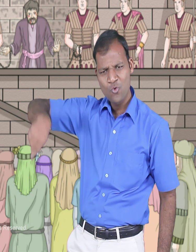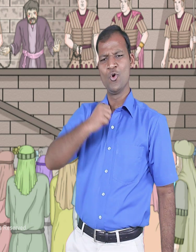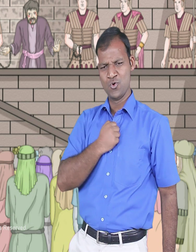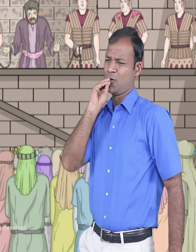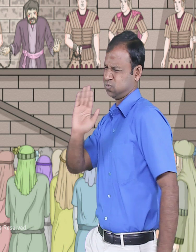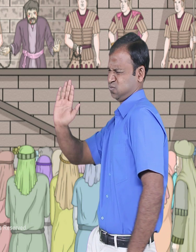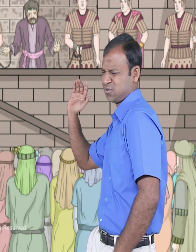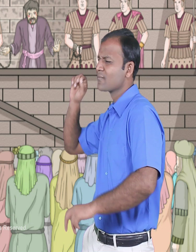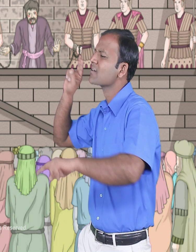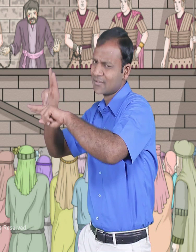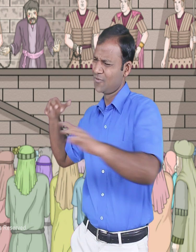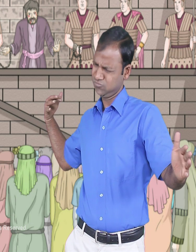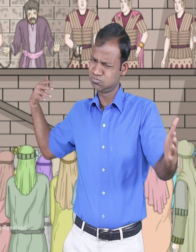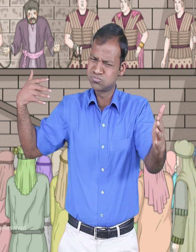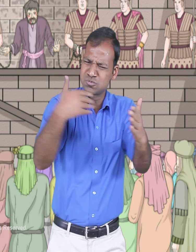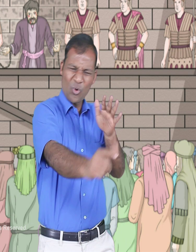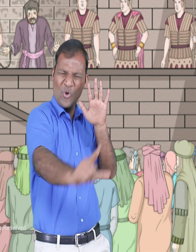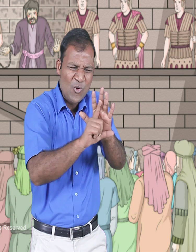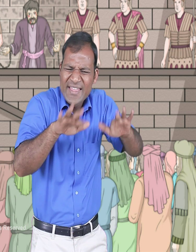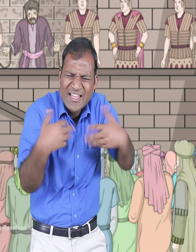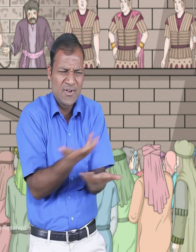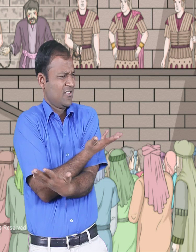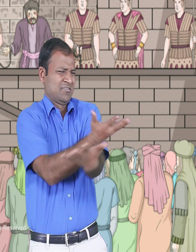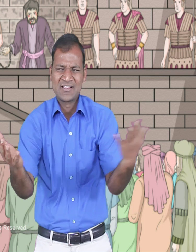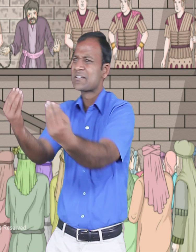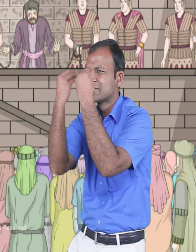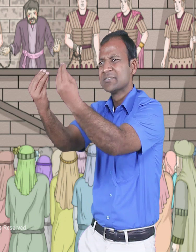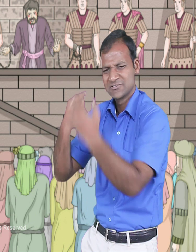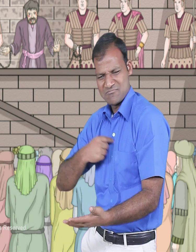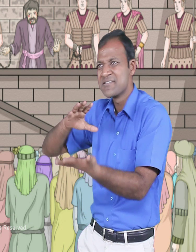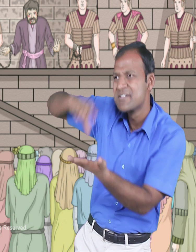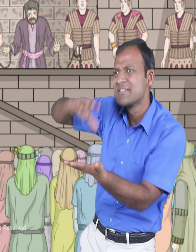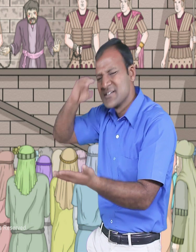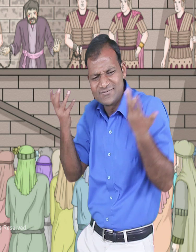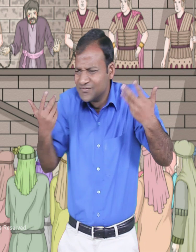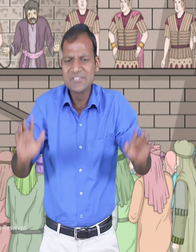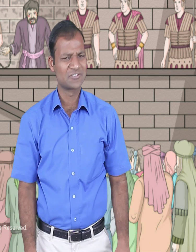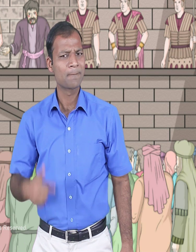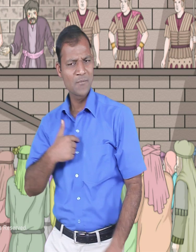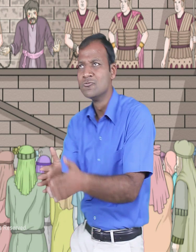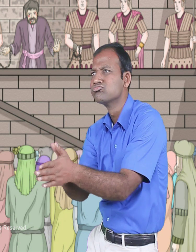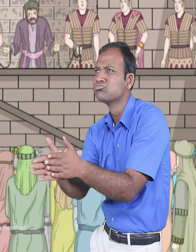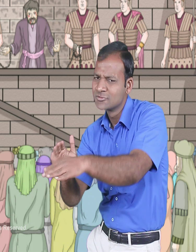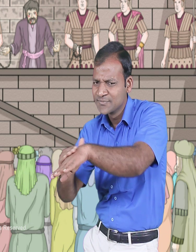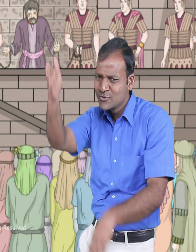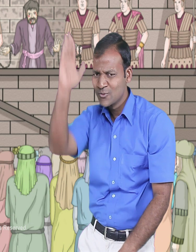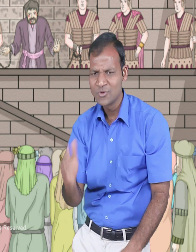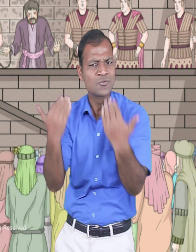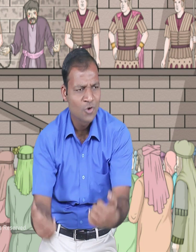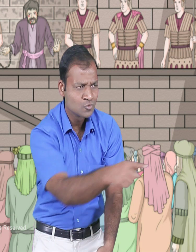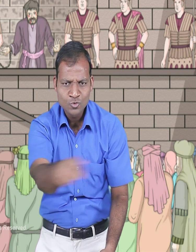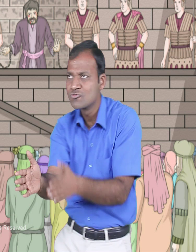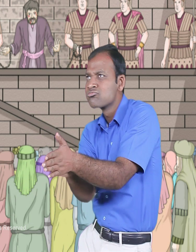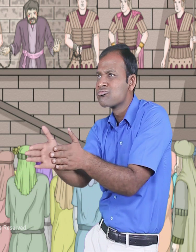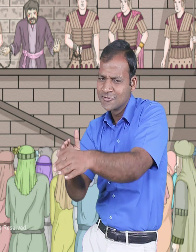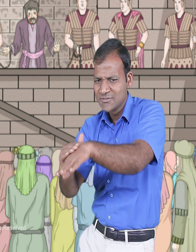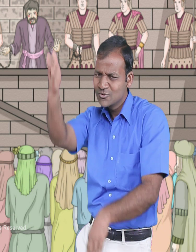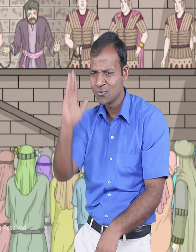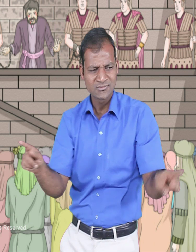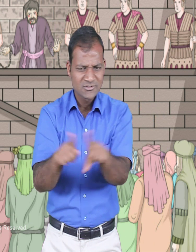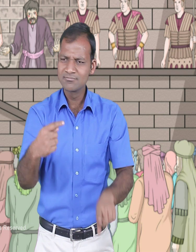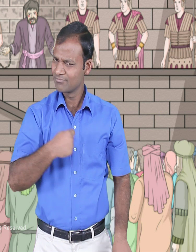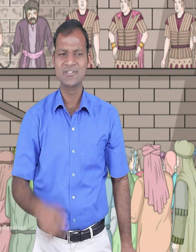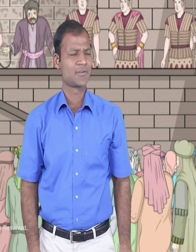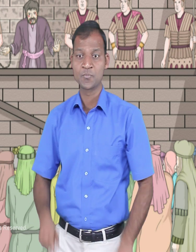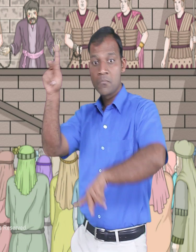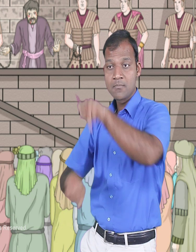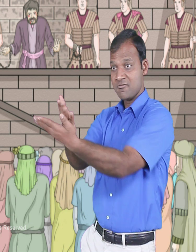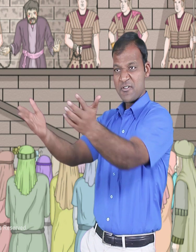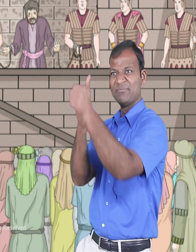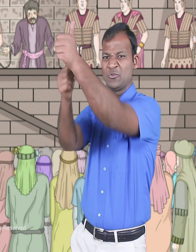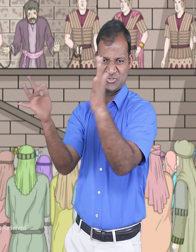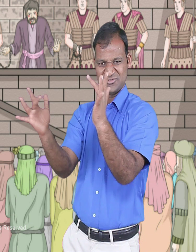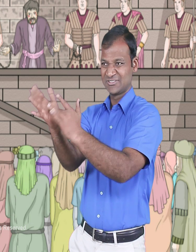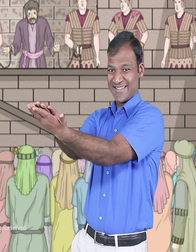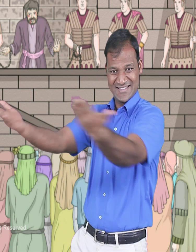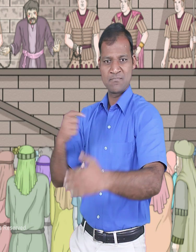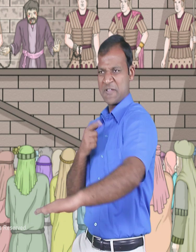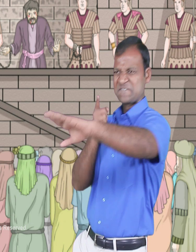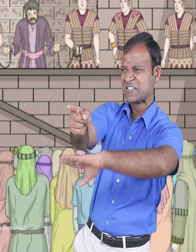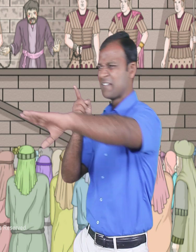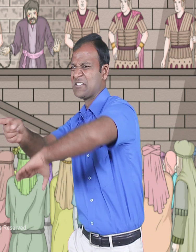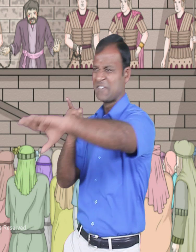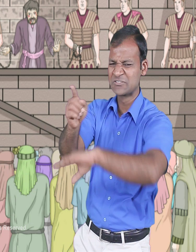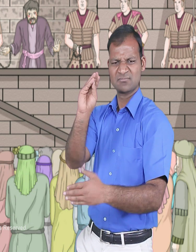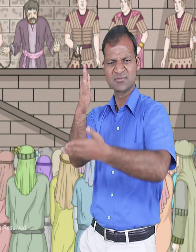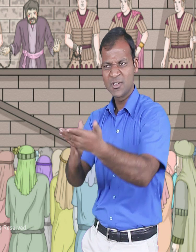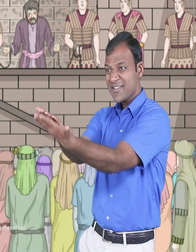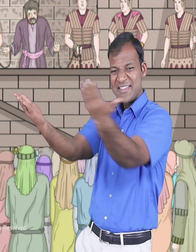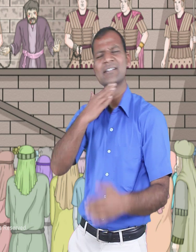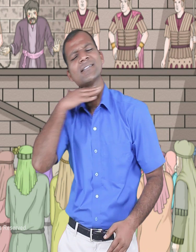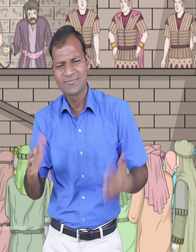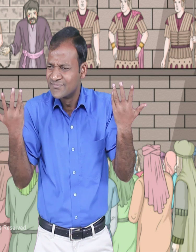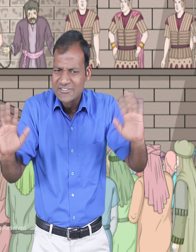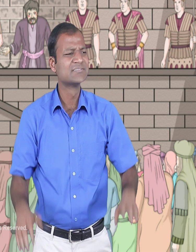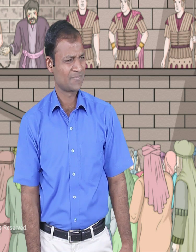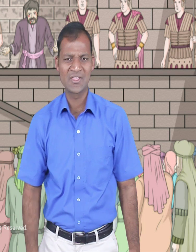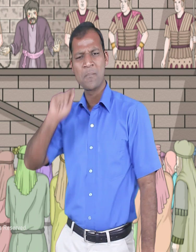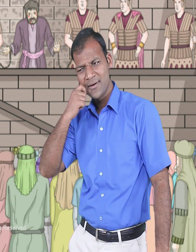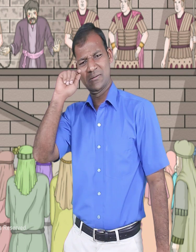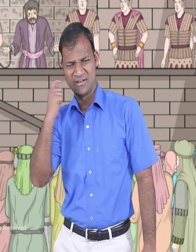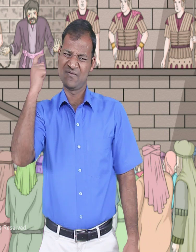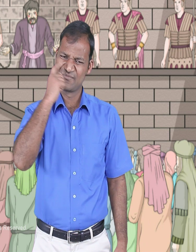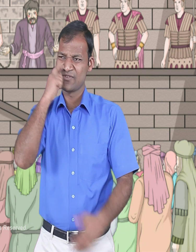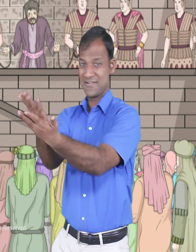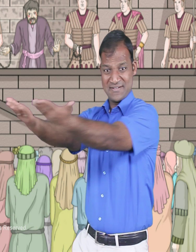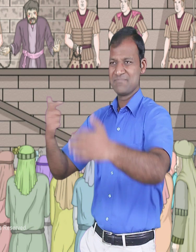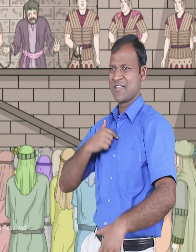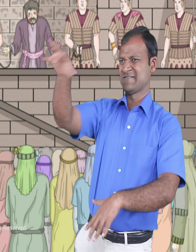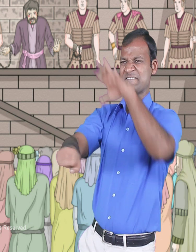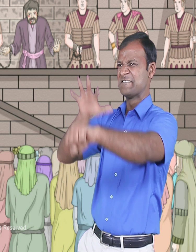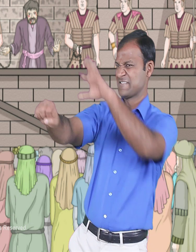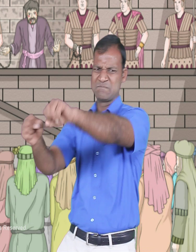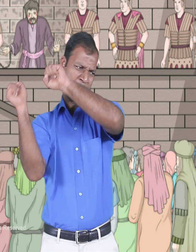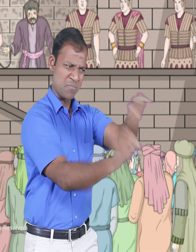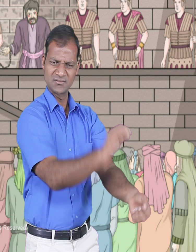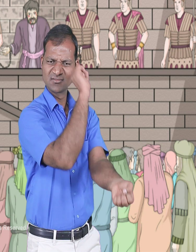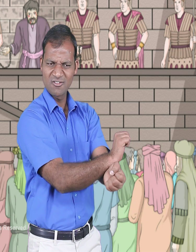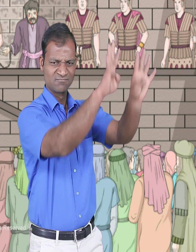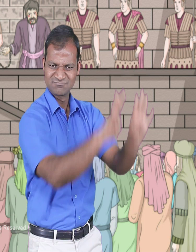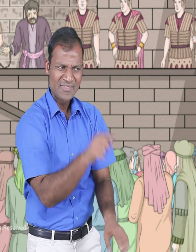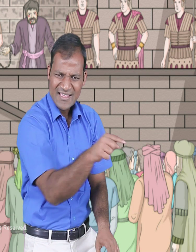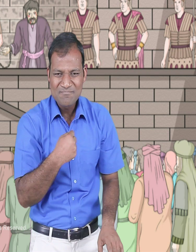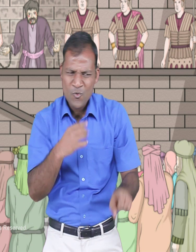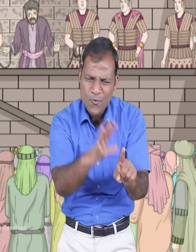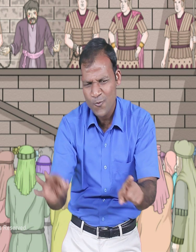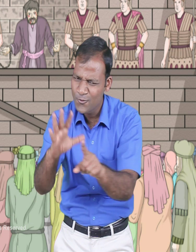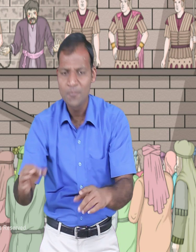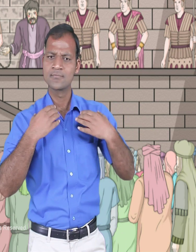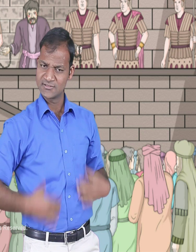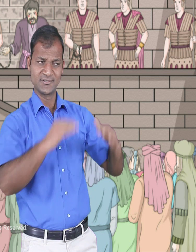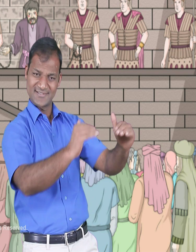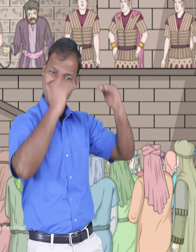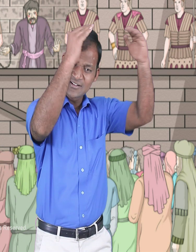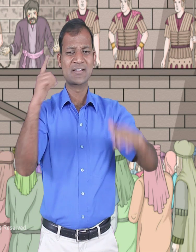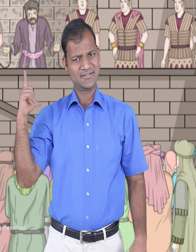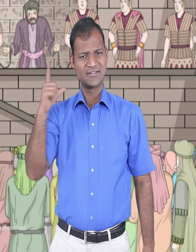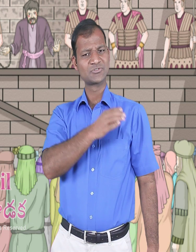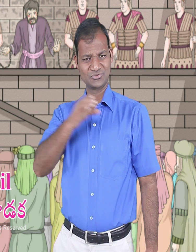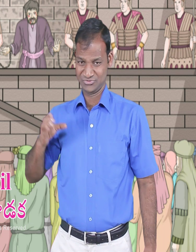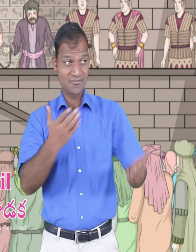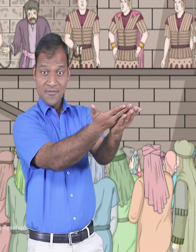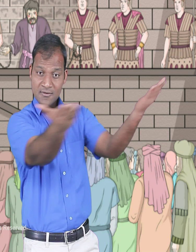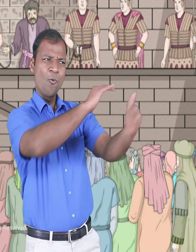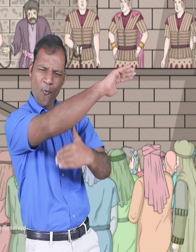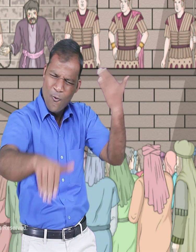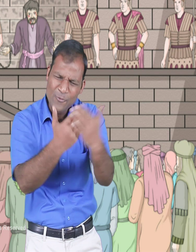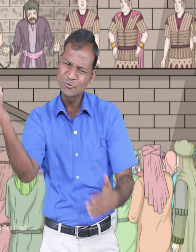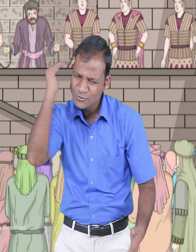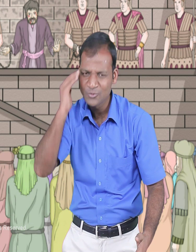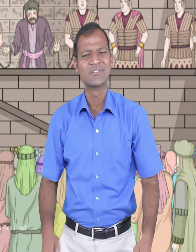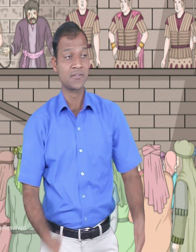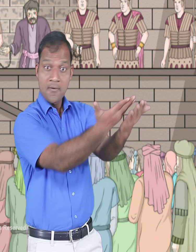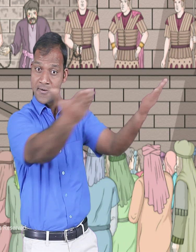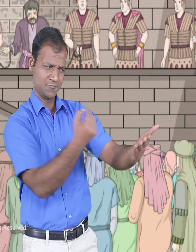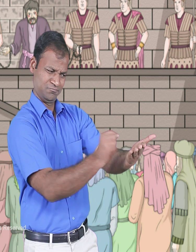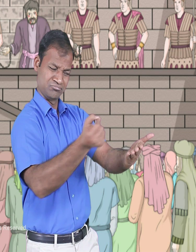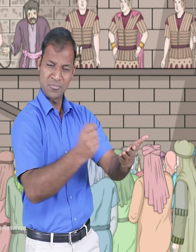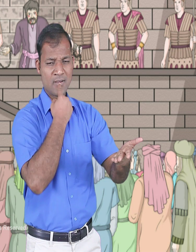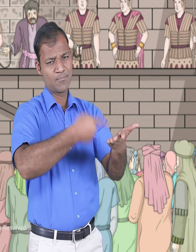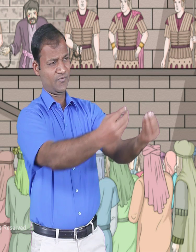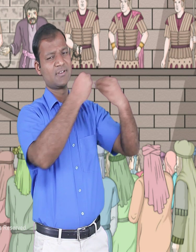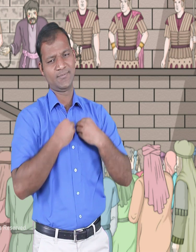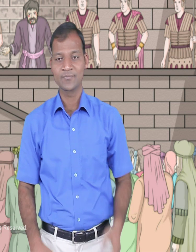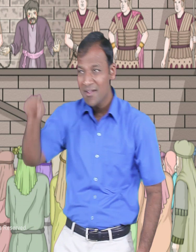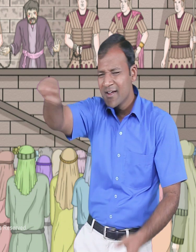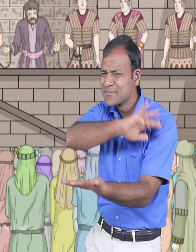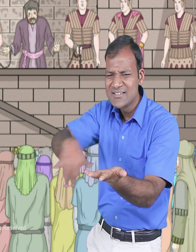I am just as zealous for God as any of you here today. I persecuted this Way even to the death, detaining both men and women and throwing them into prison, as the high priest and the whole Council can testify about me.